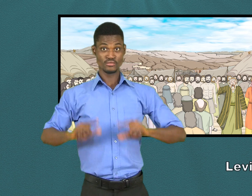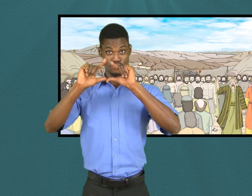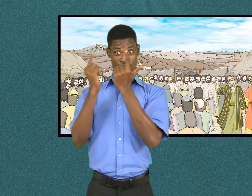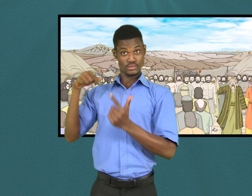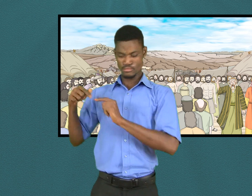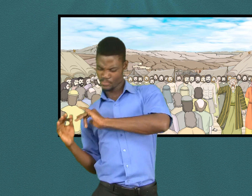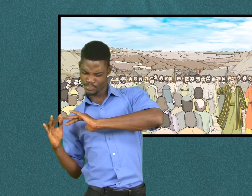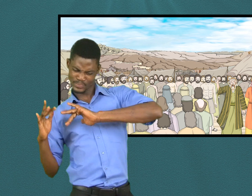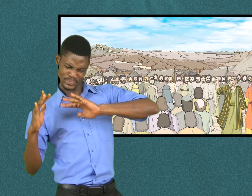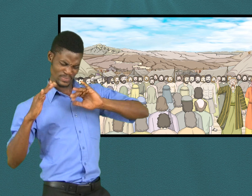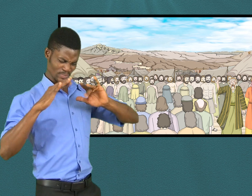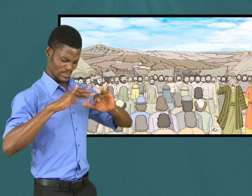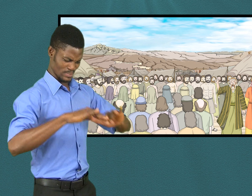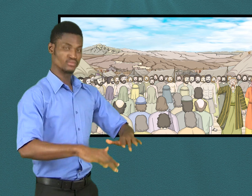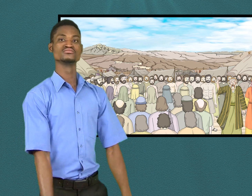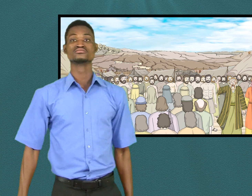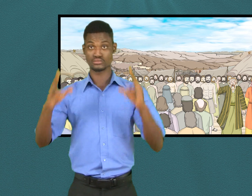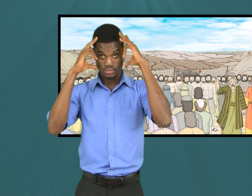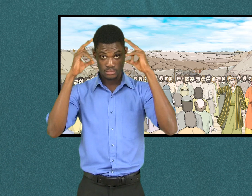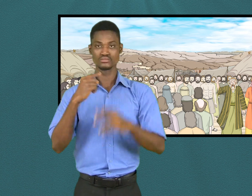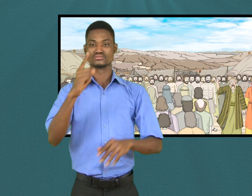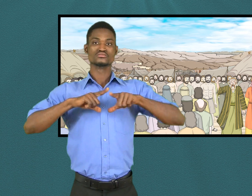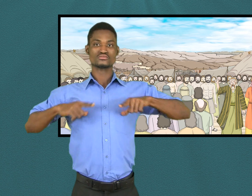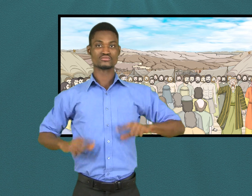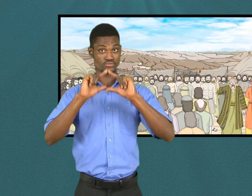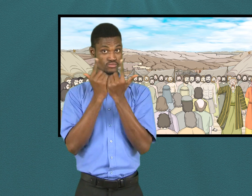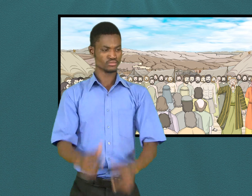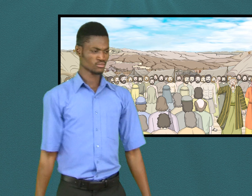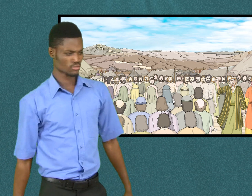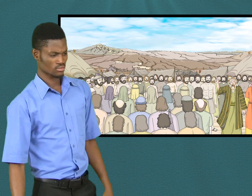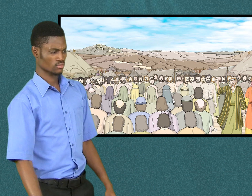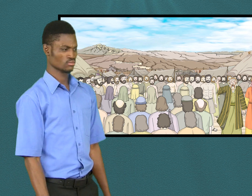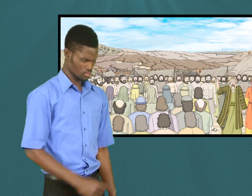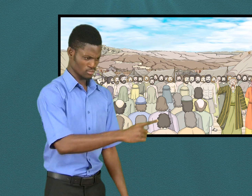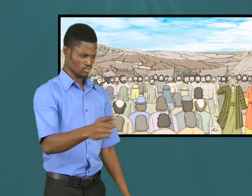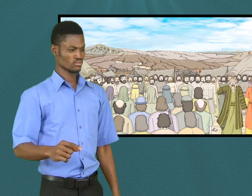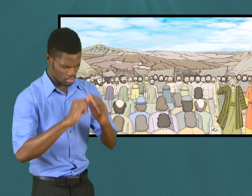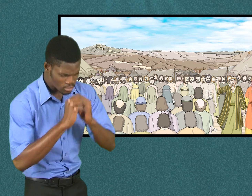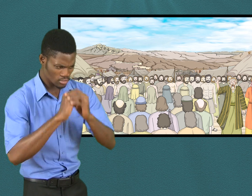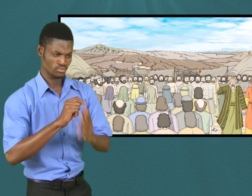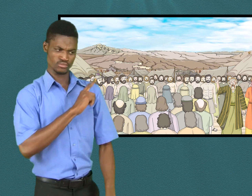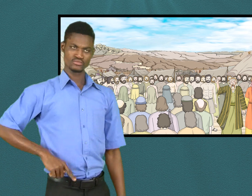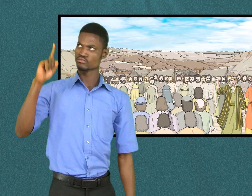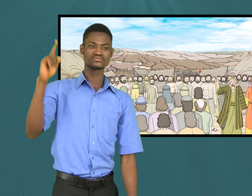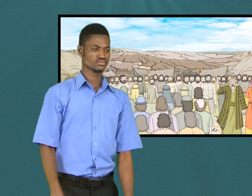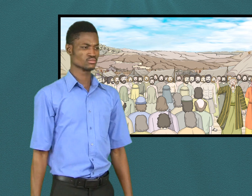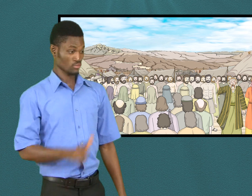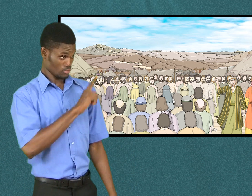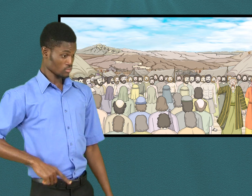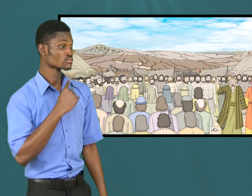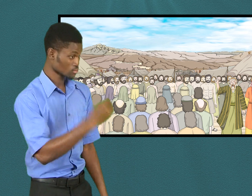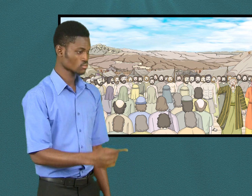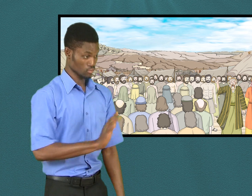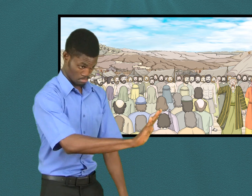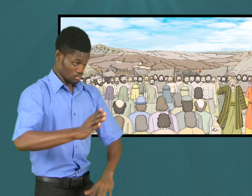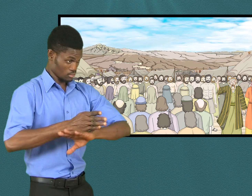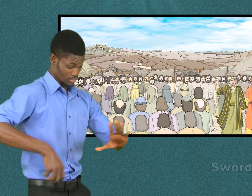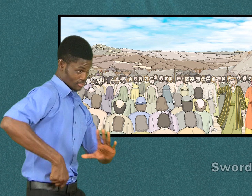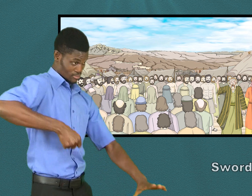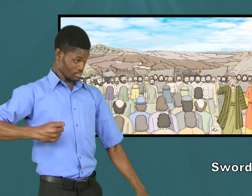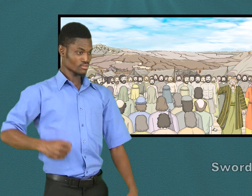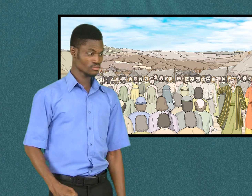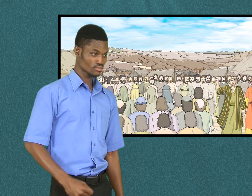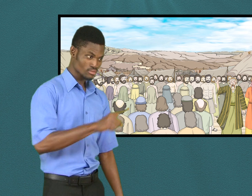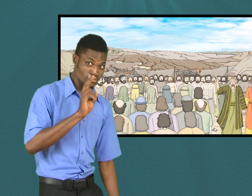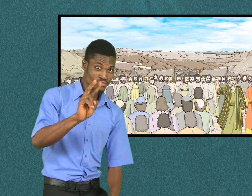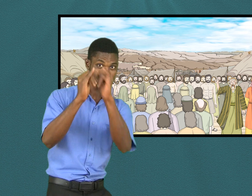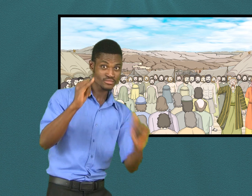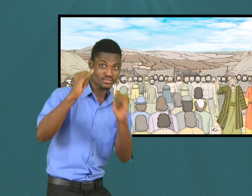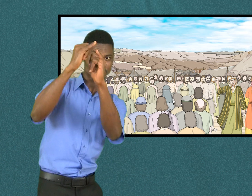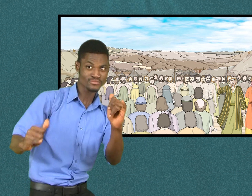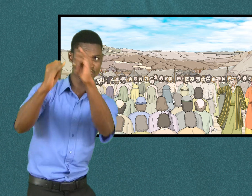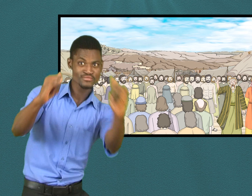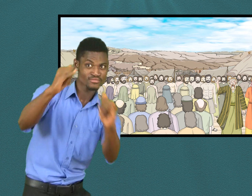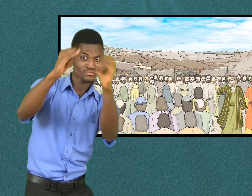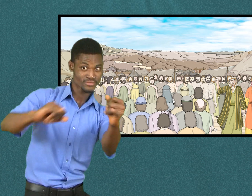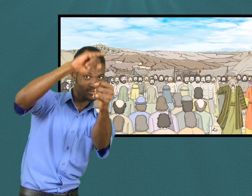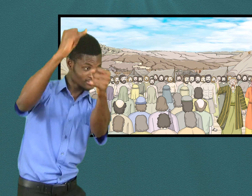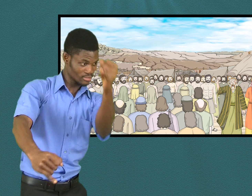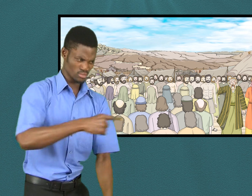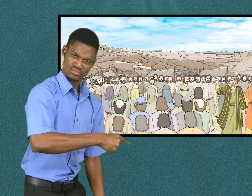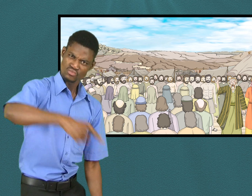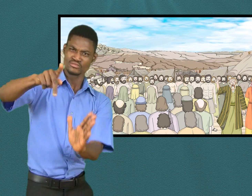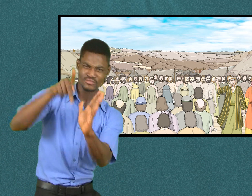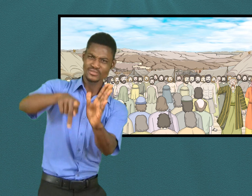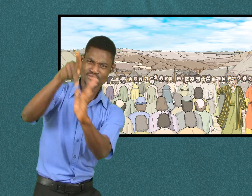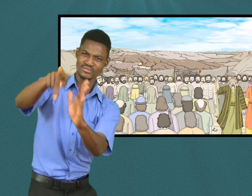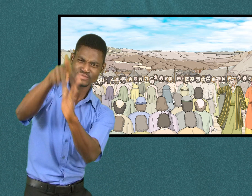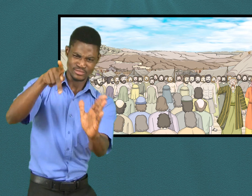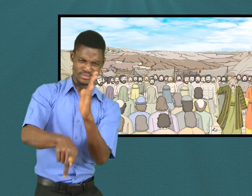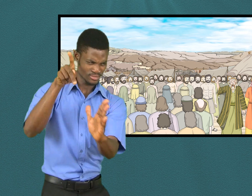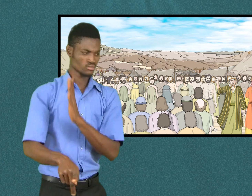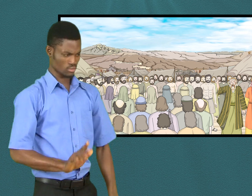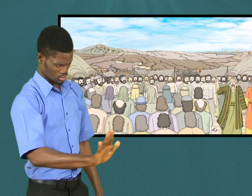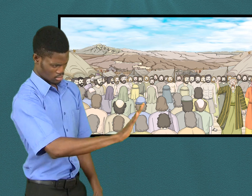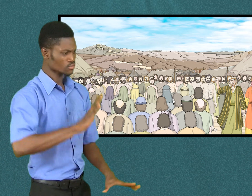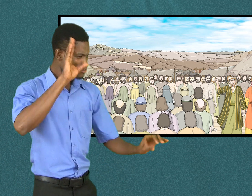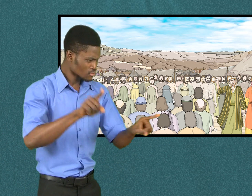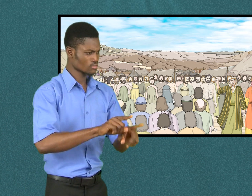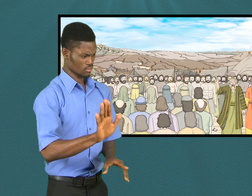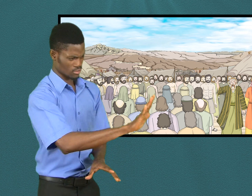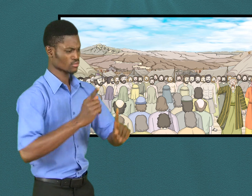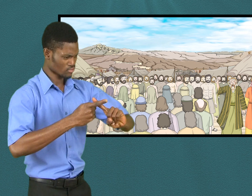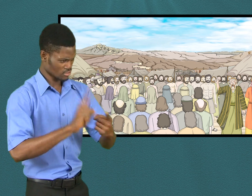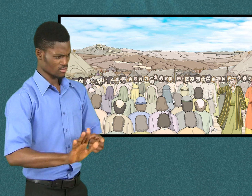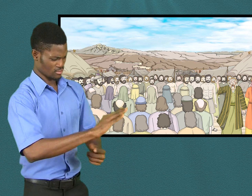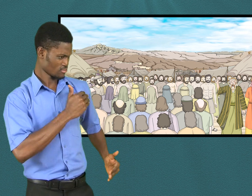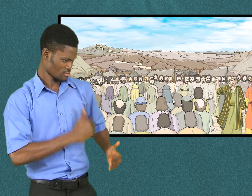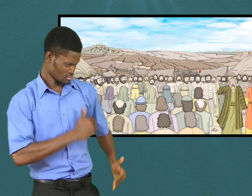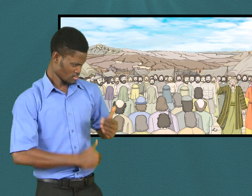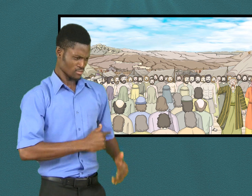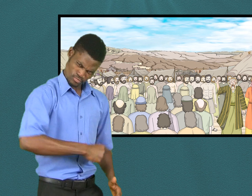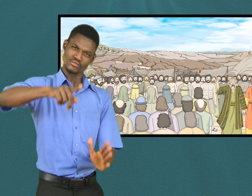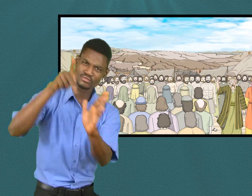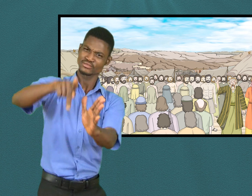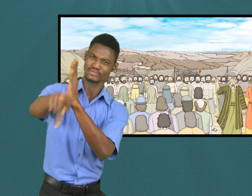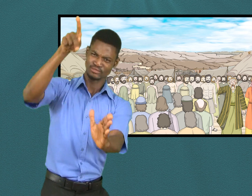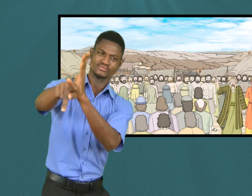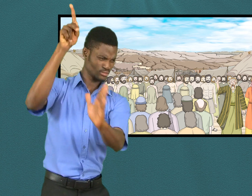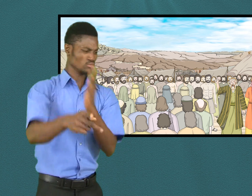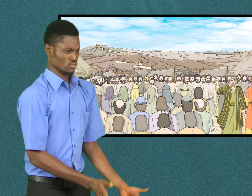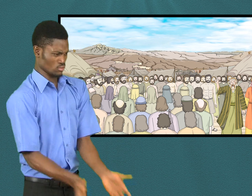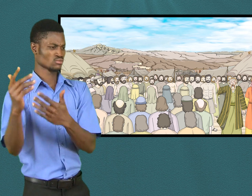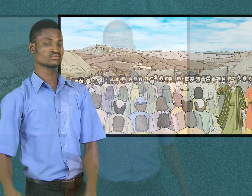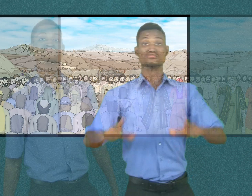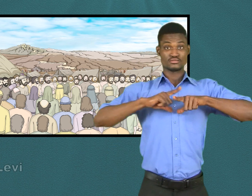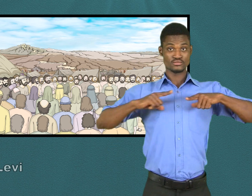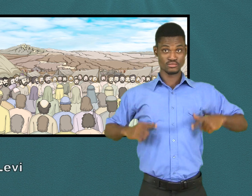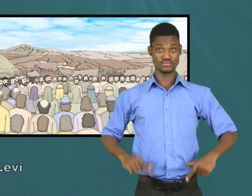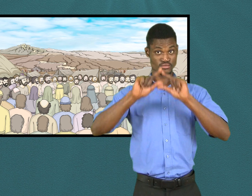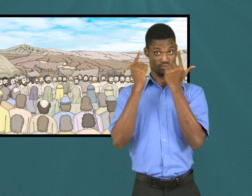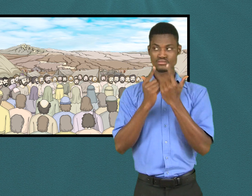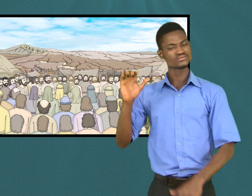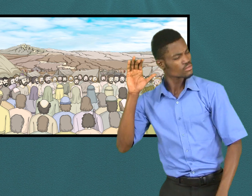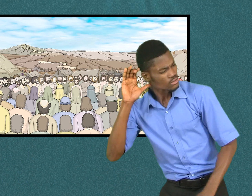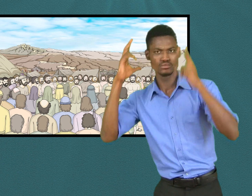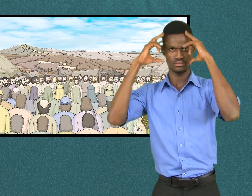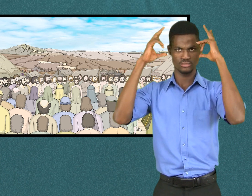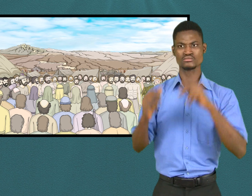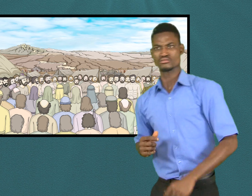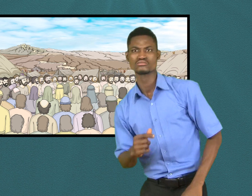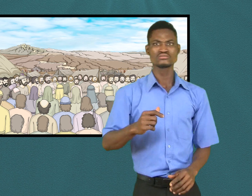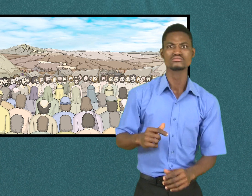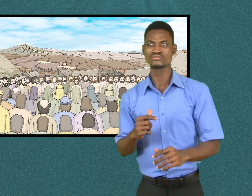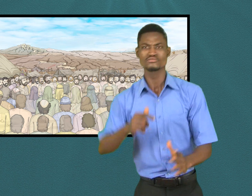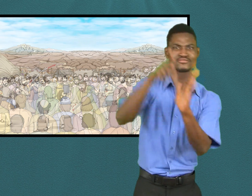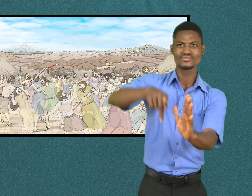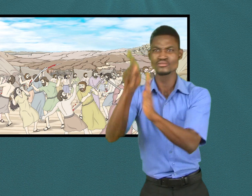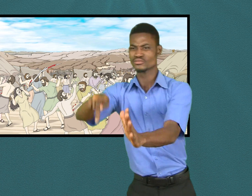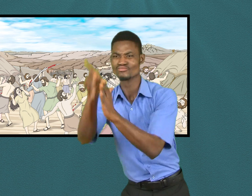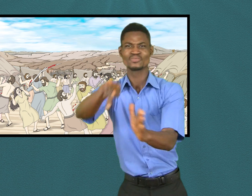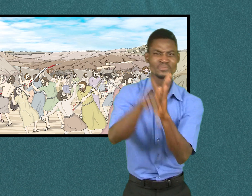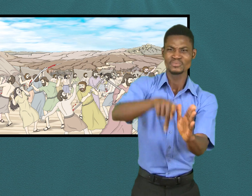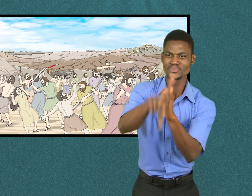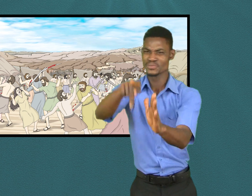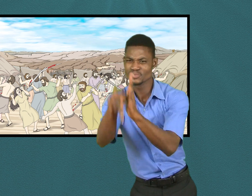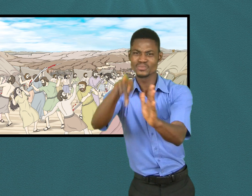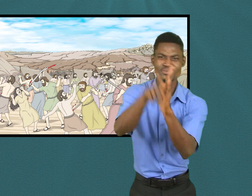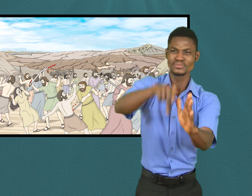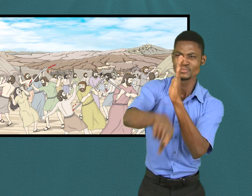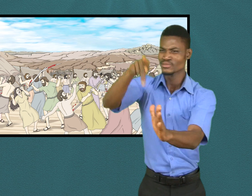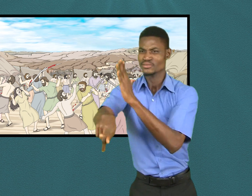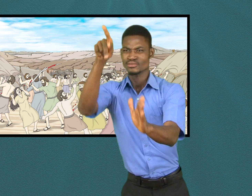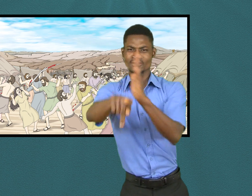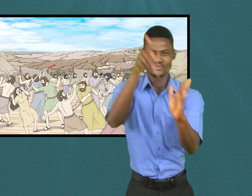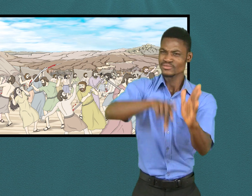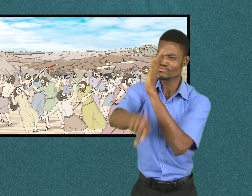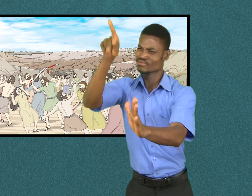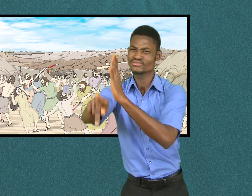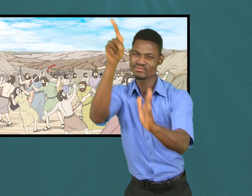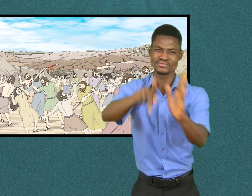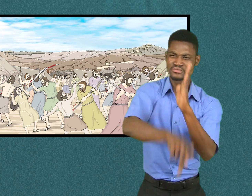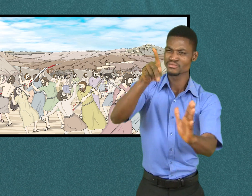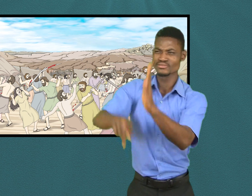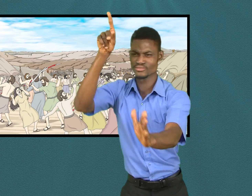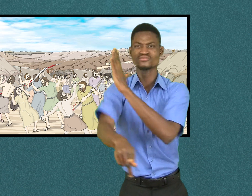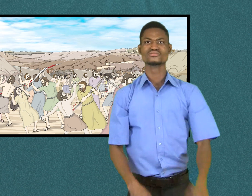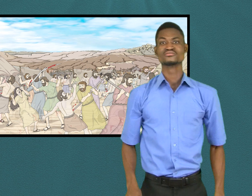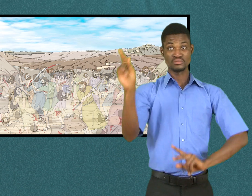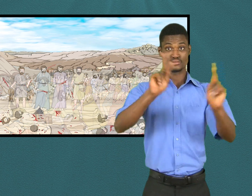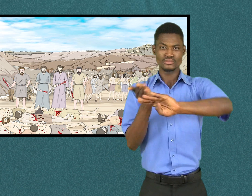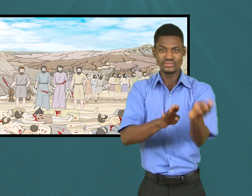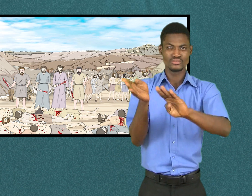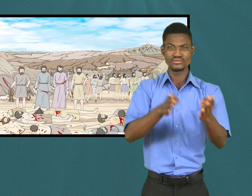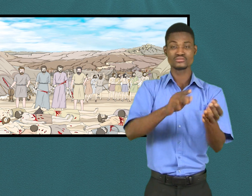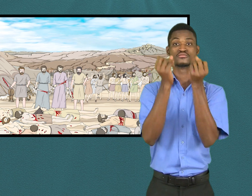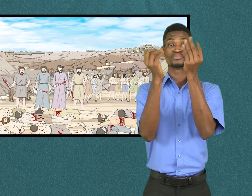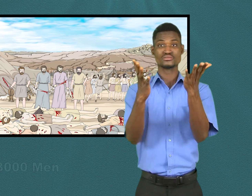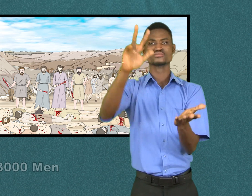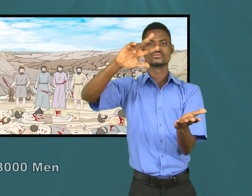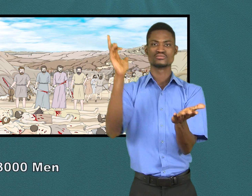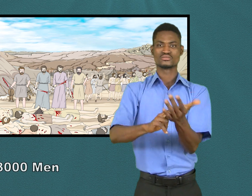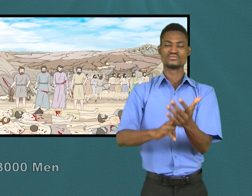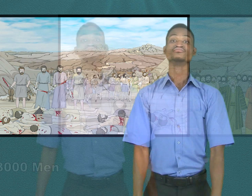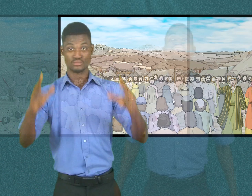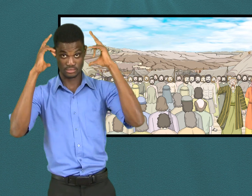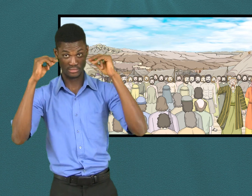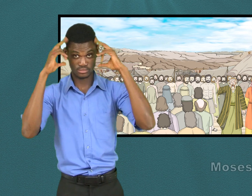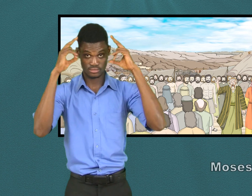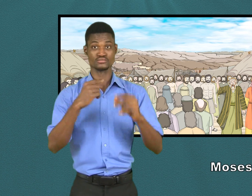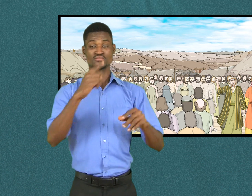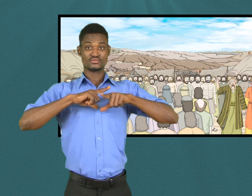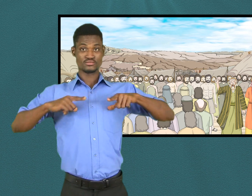He told them, “This is what the LORD, the God of Israel, says: ‘Each of you men is to fasten his sword to his side, go back and forth through the camp from gate to gate, and slay his brother, his friend, and his neighbor.’” The Levites did as Moses commanded, and that day about three thousand of the people fell dead.